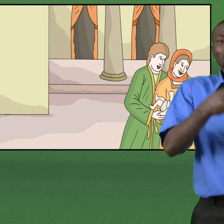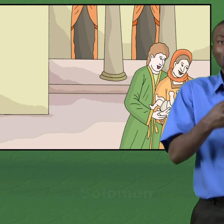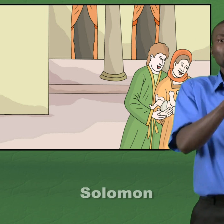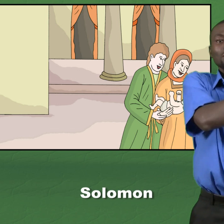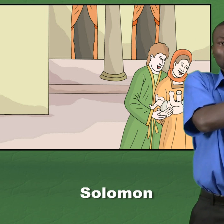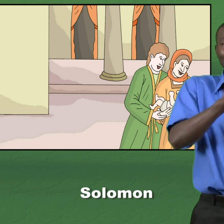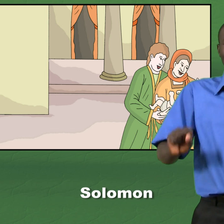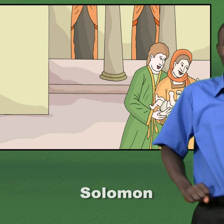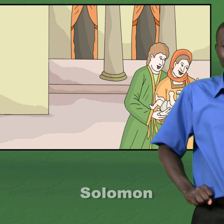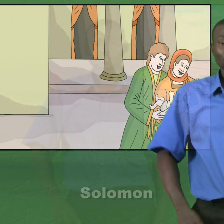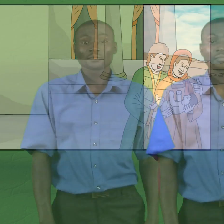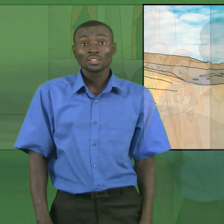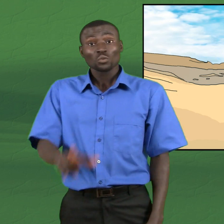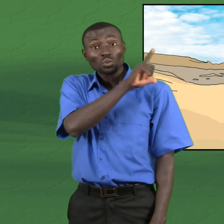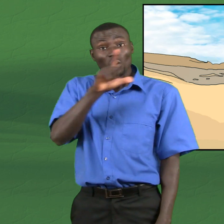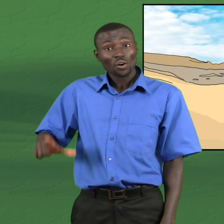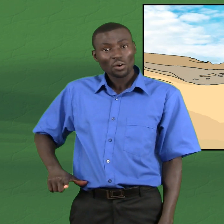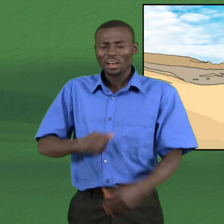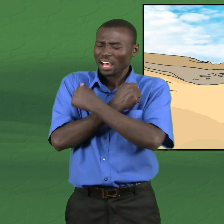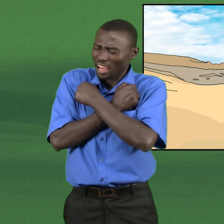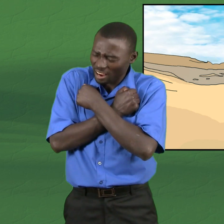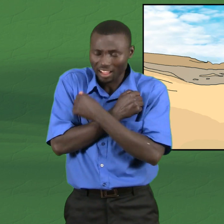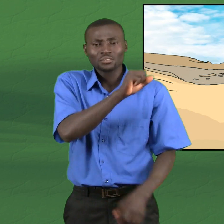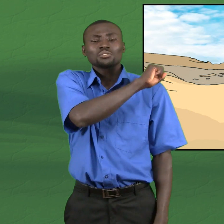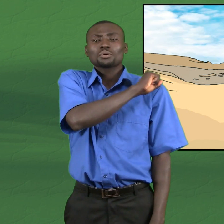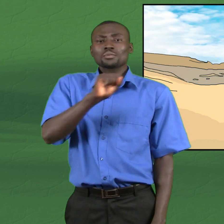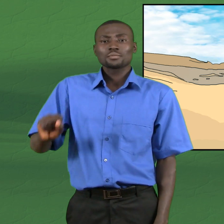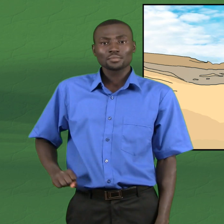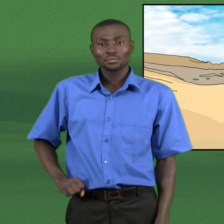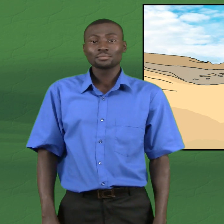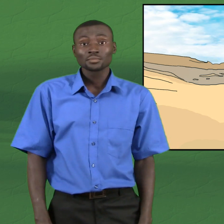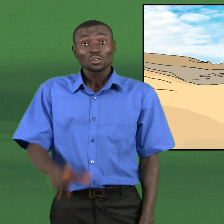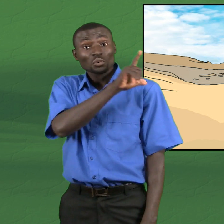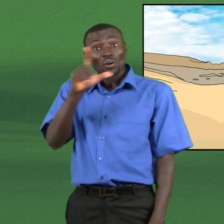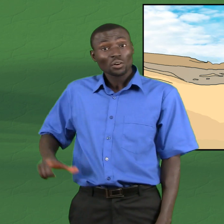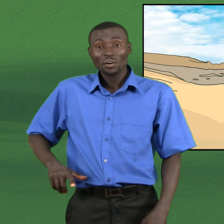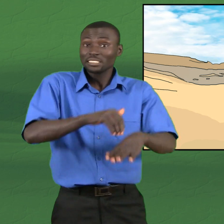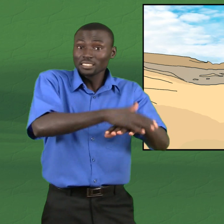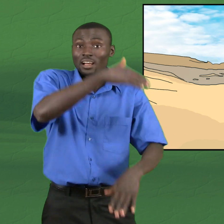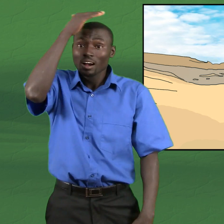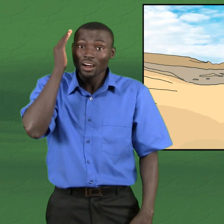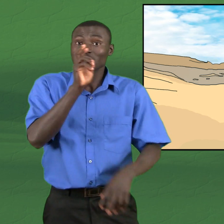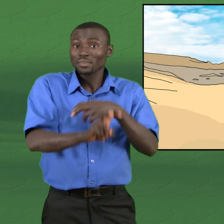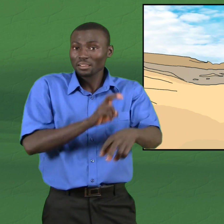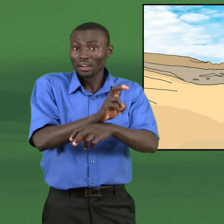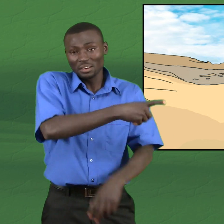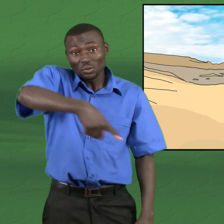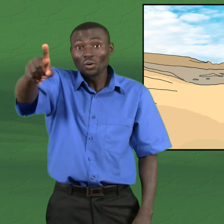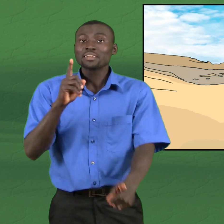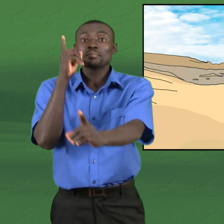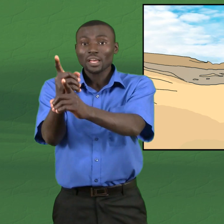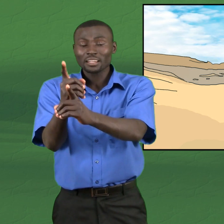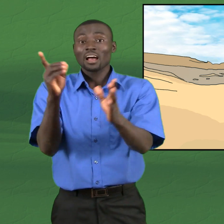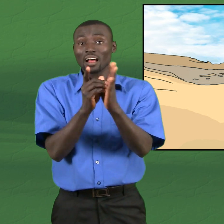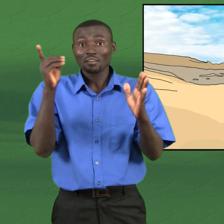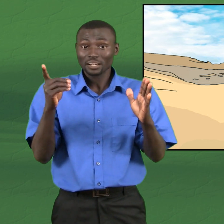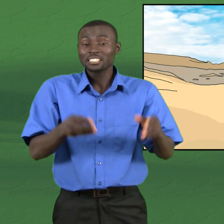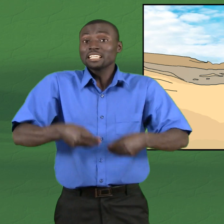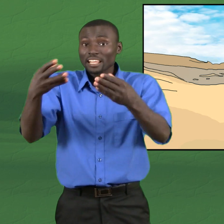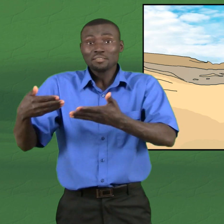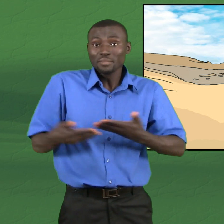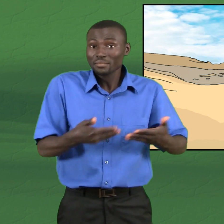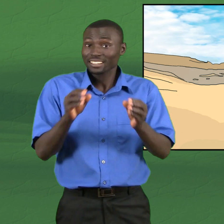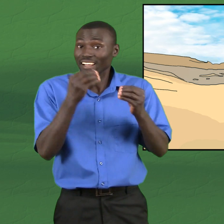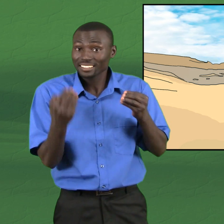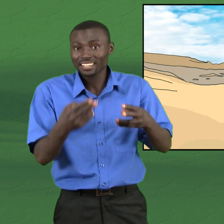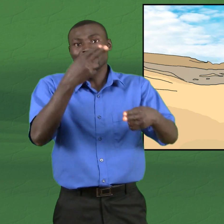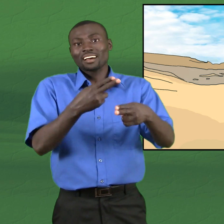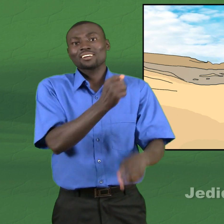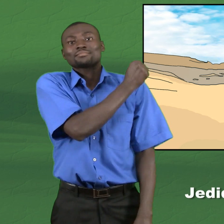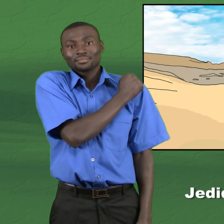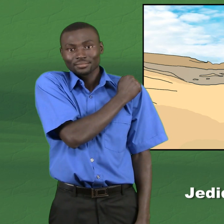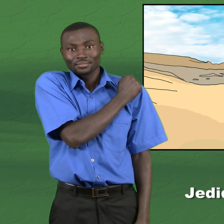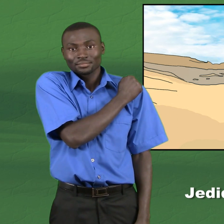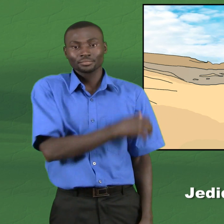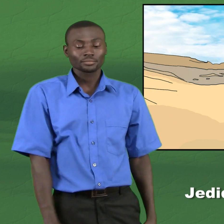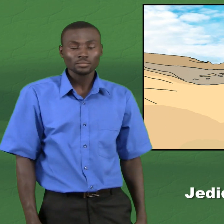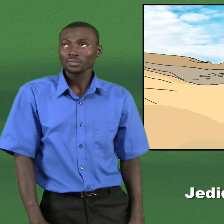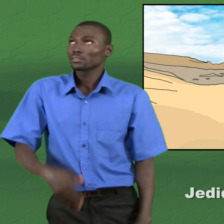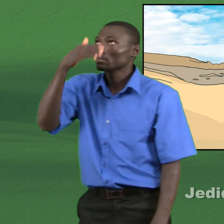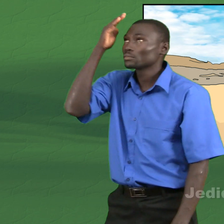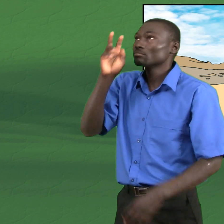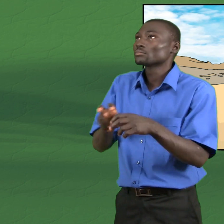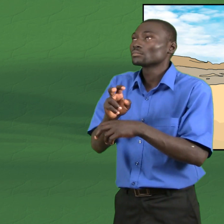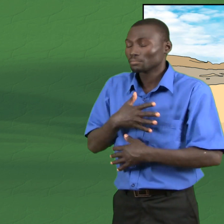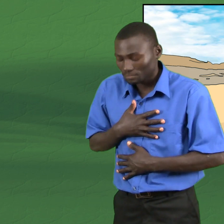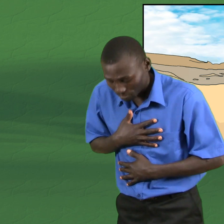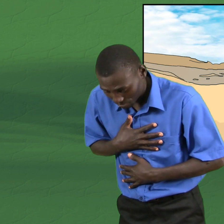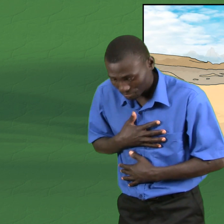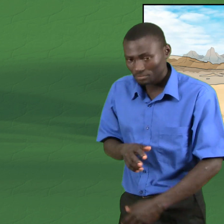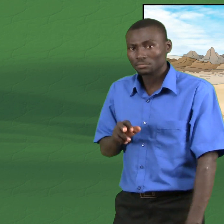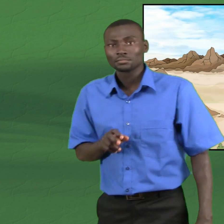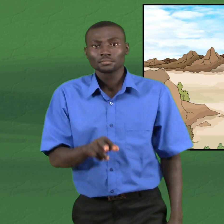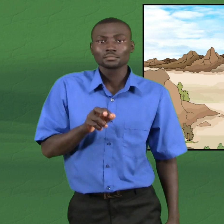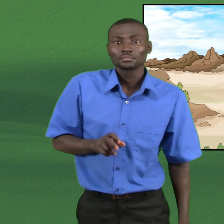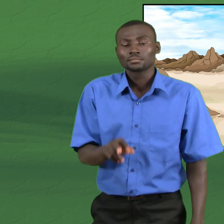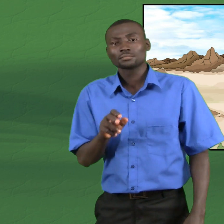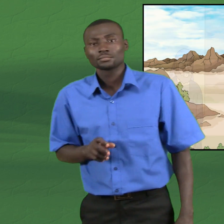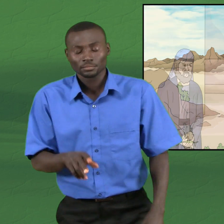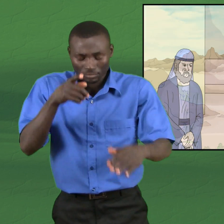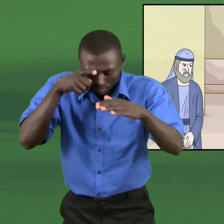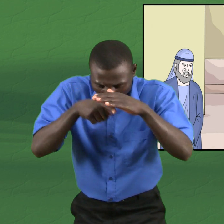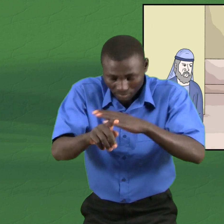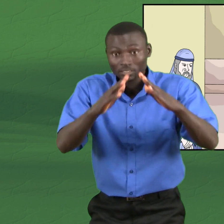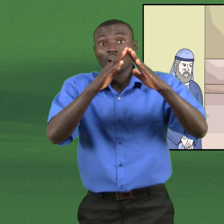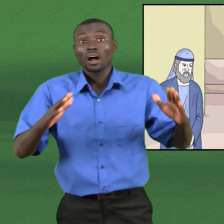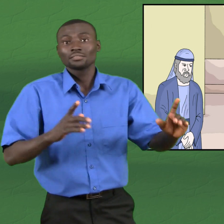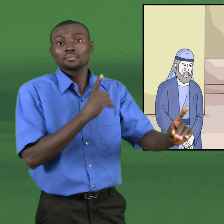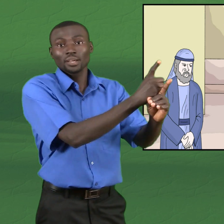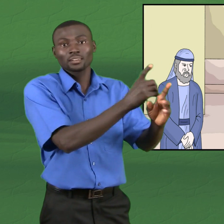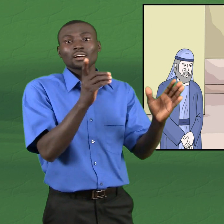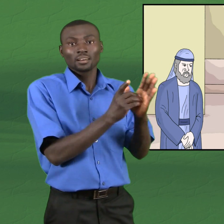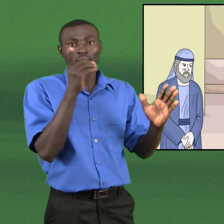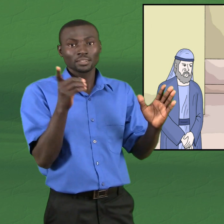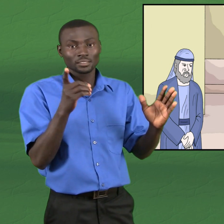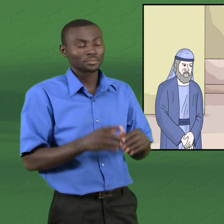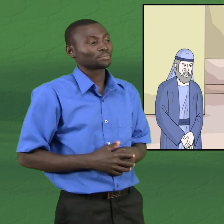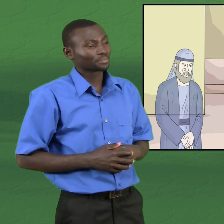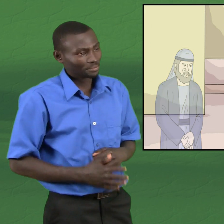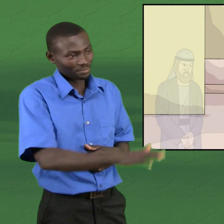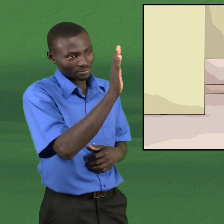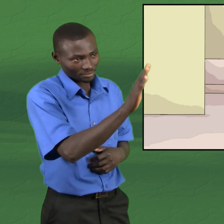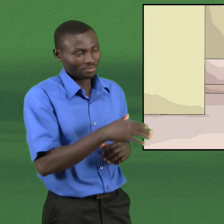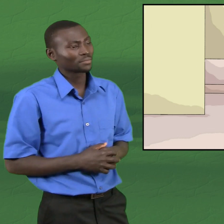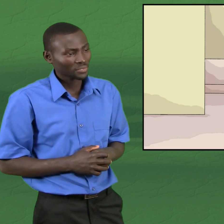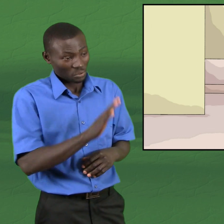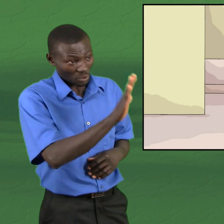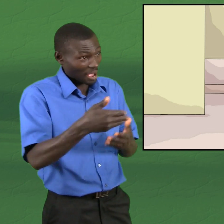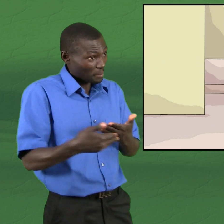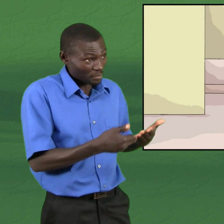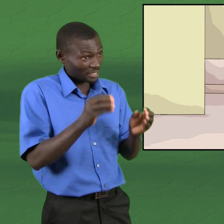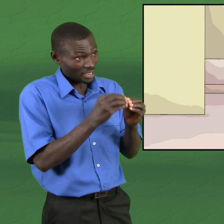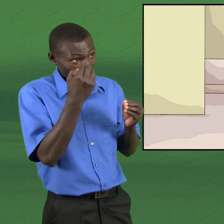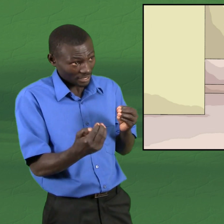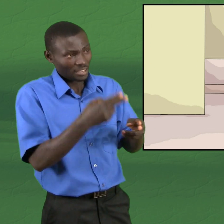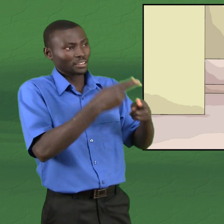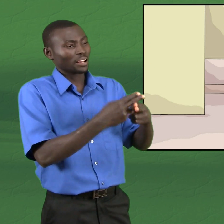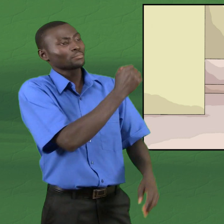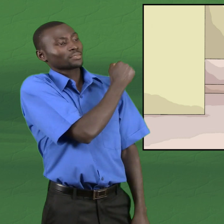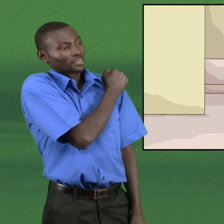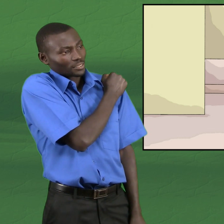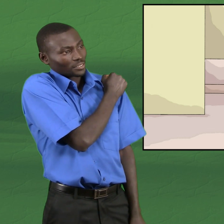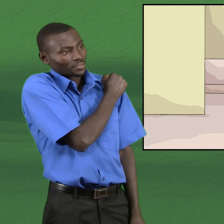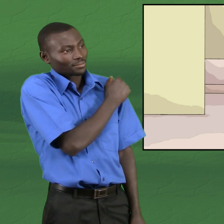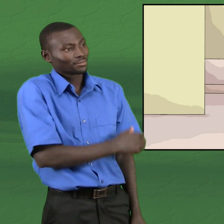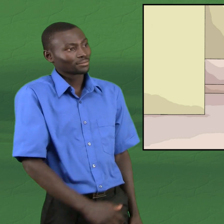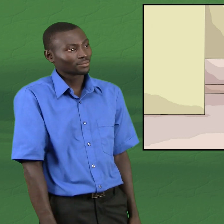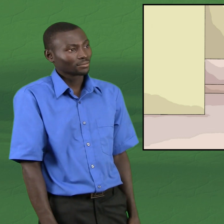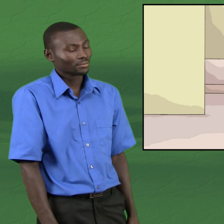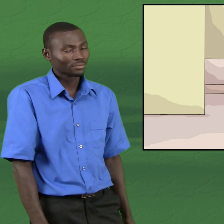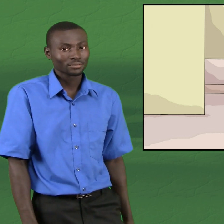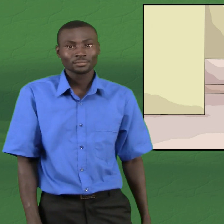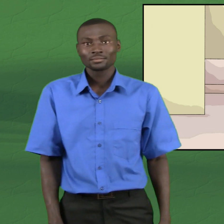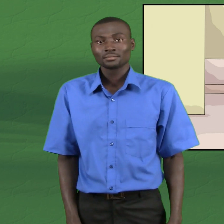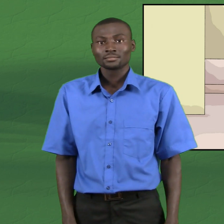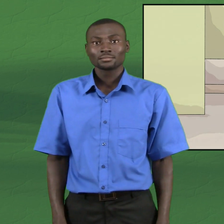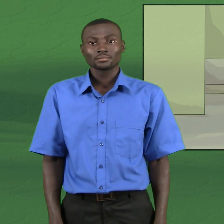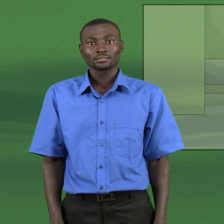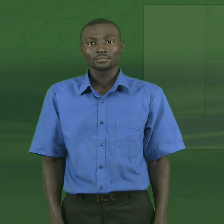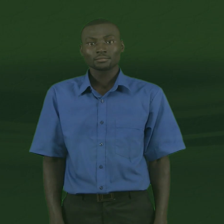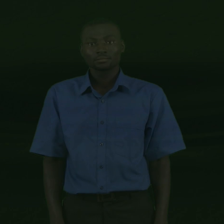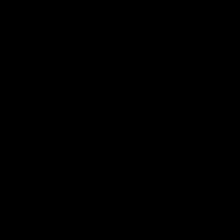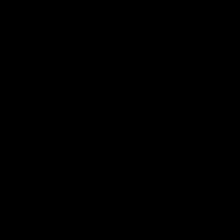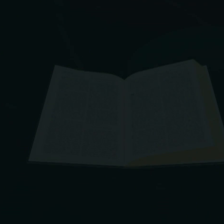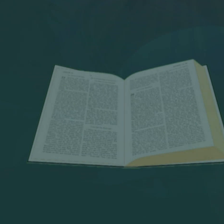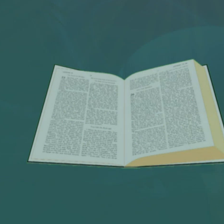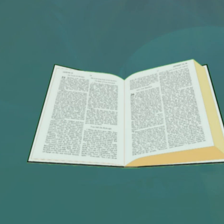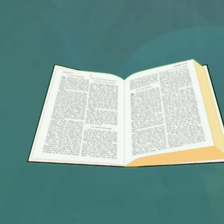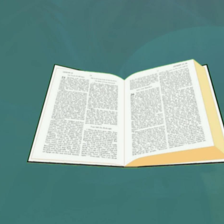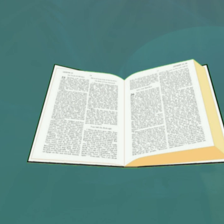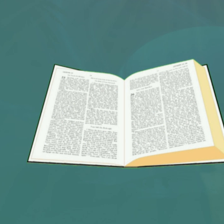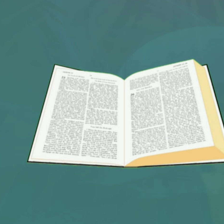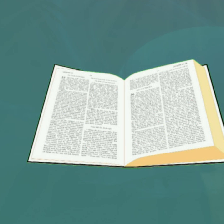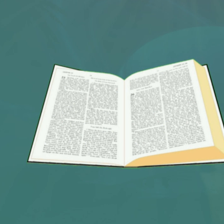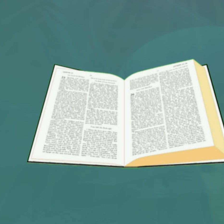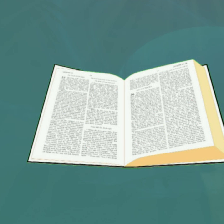Now the LORD loved the child and sent word through Nathan the prophet to name him Jedidiah because the LORD loved him.